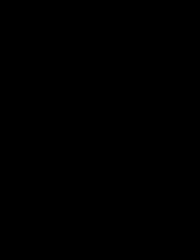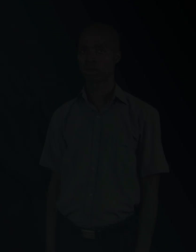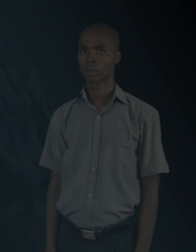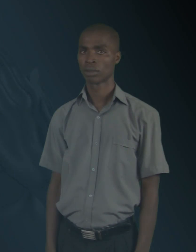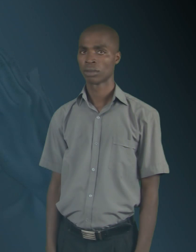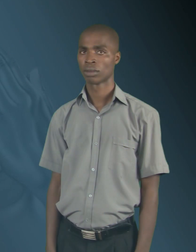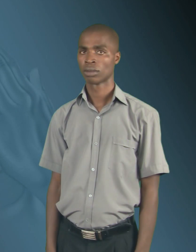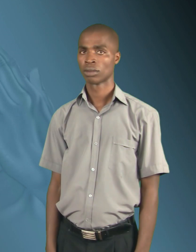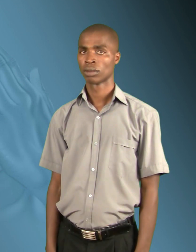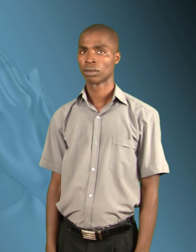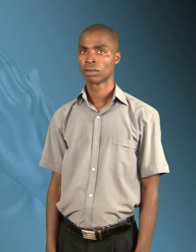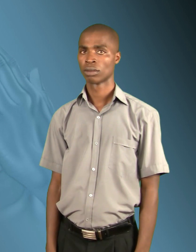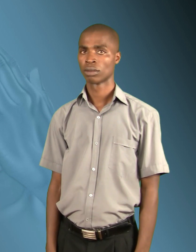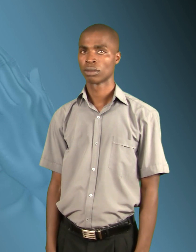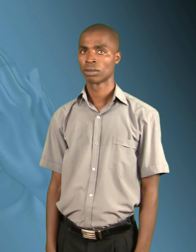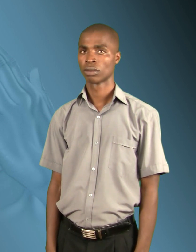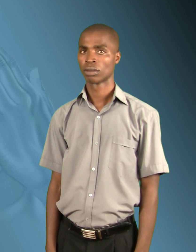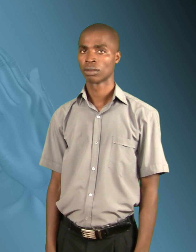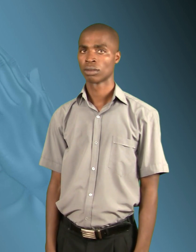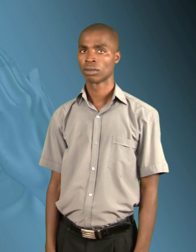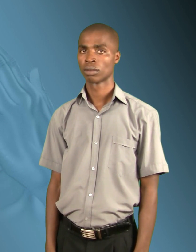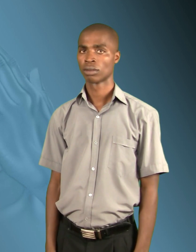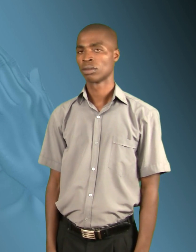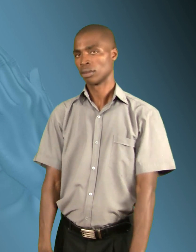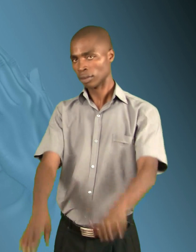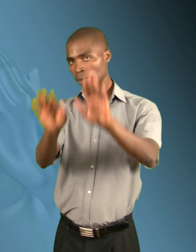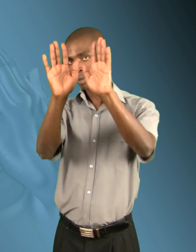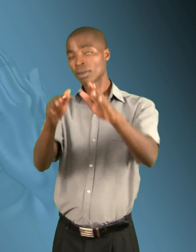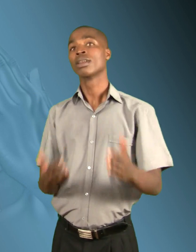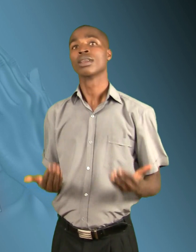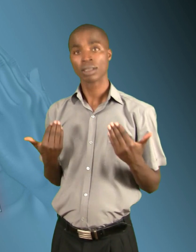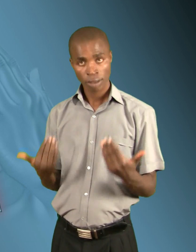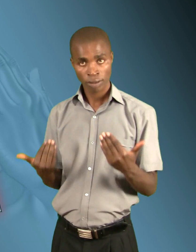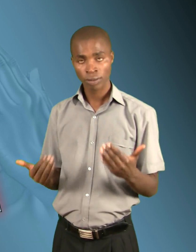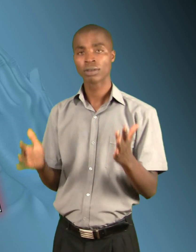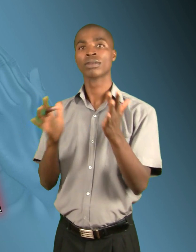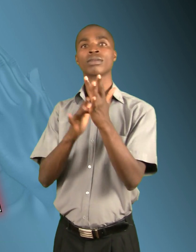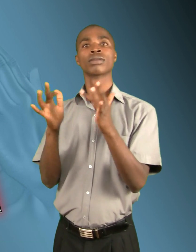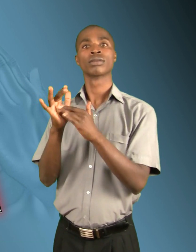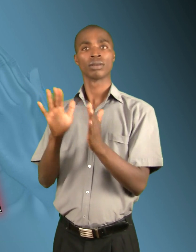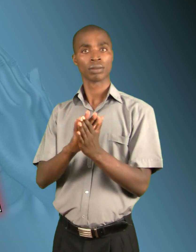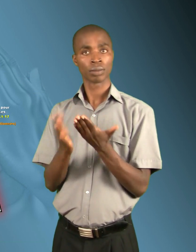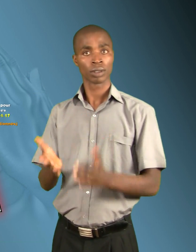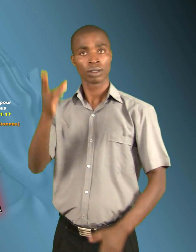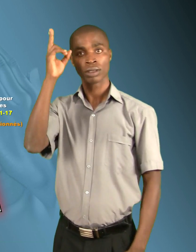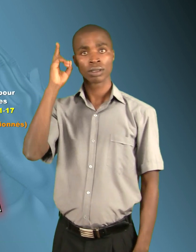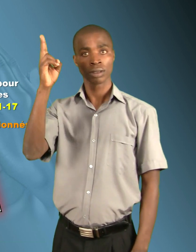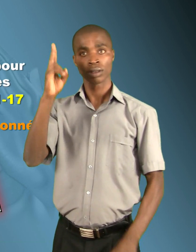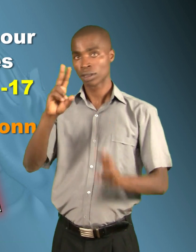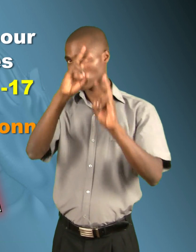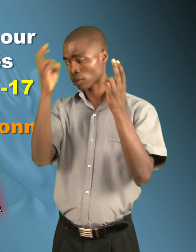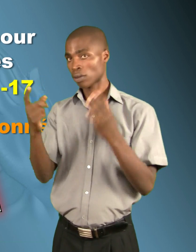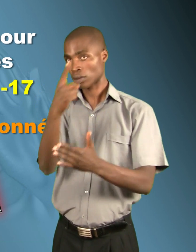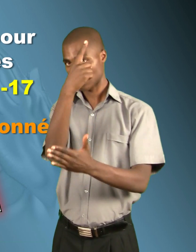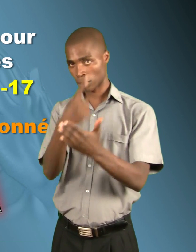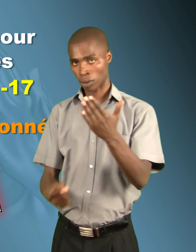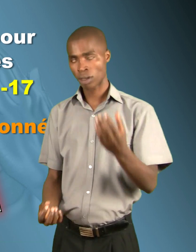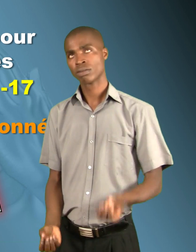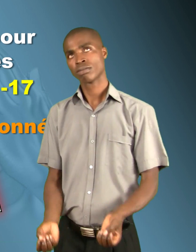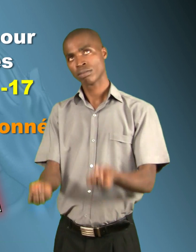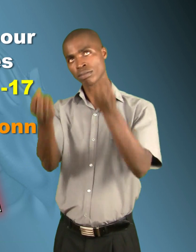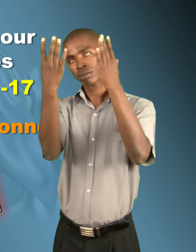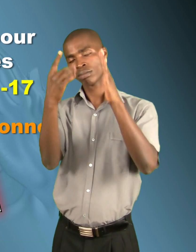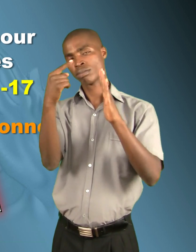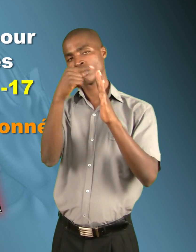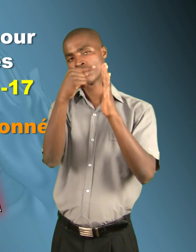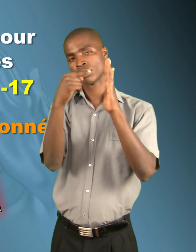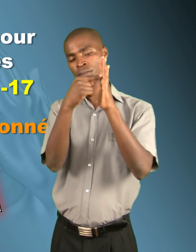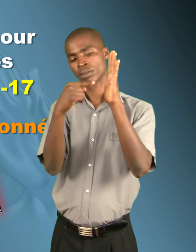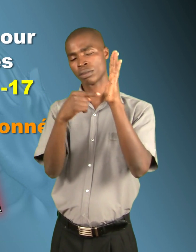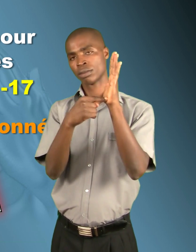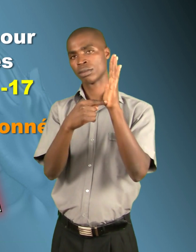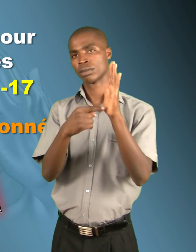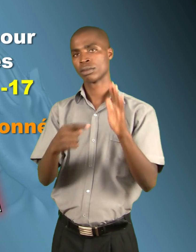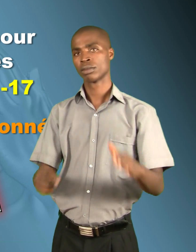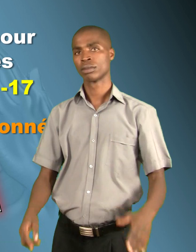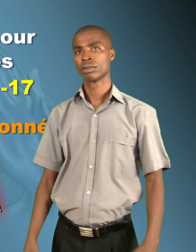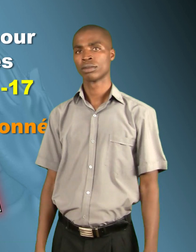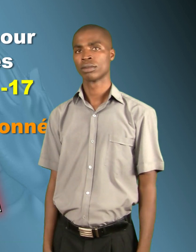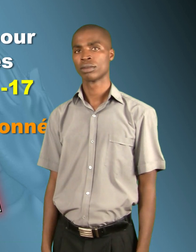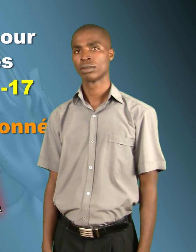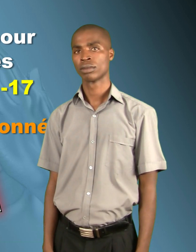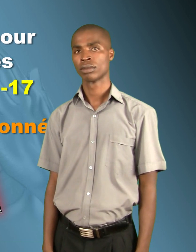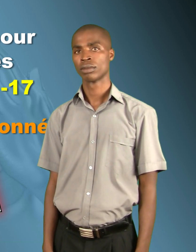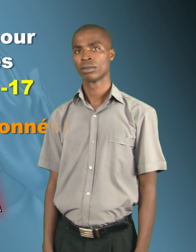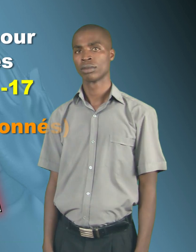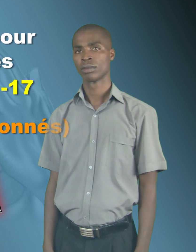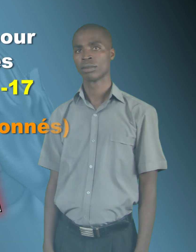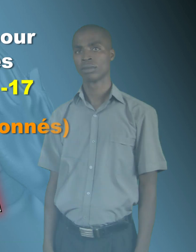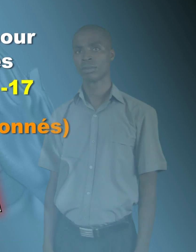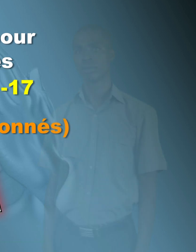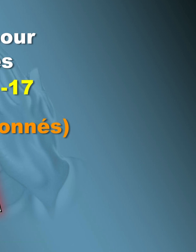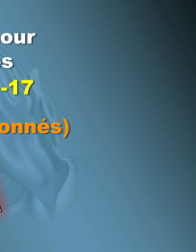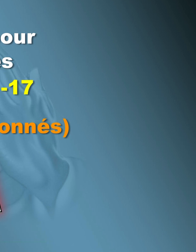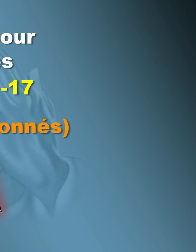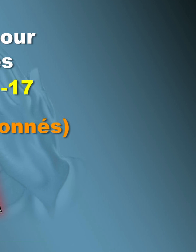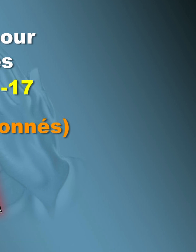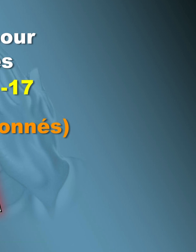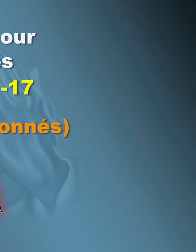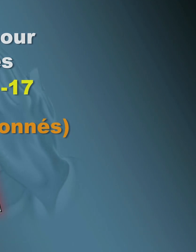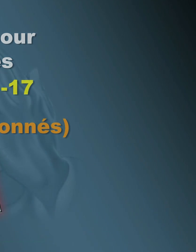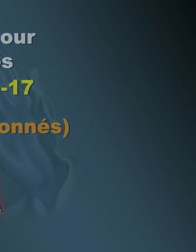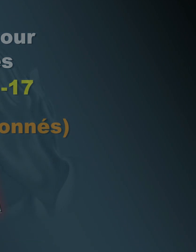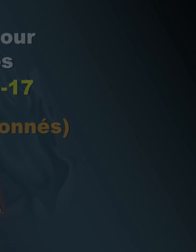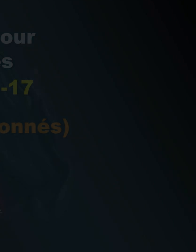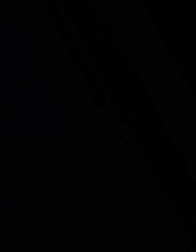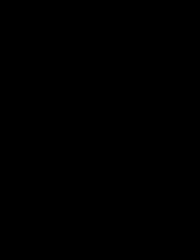Instructions for sacrifices